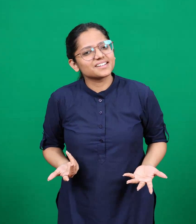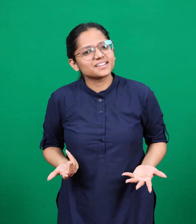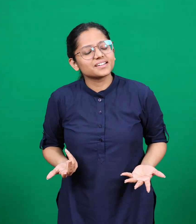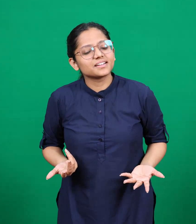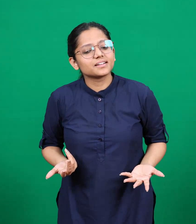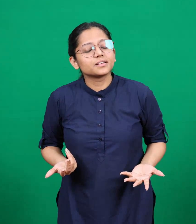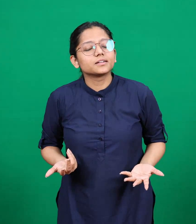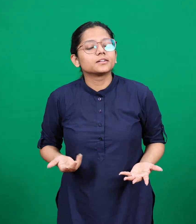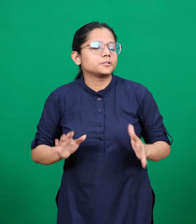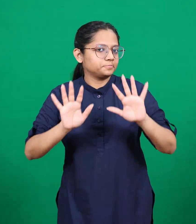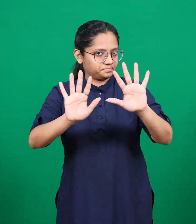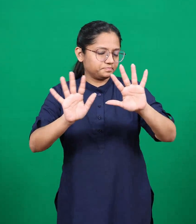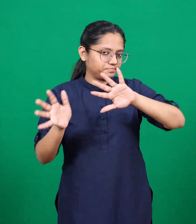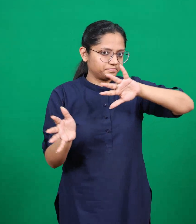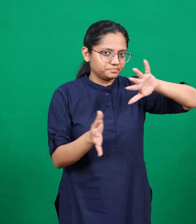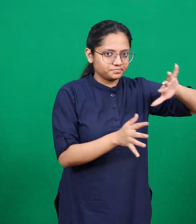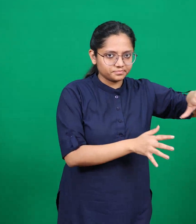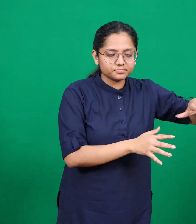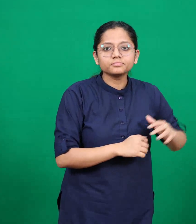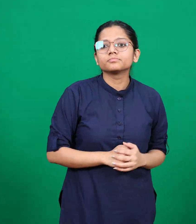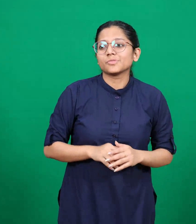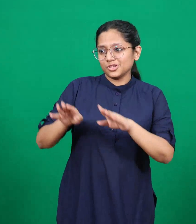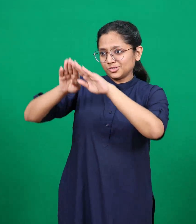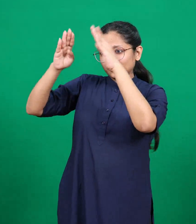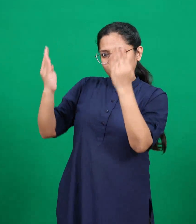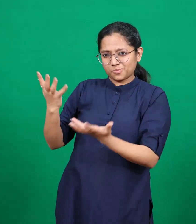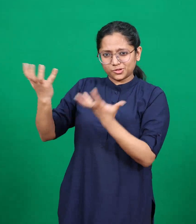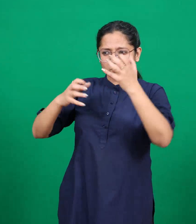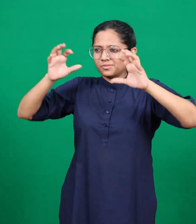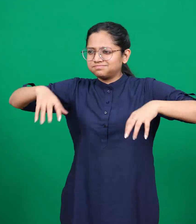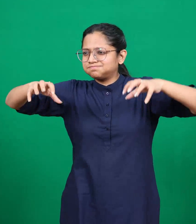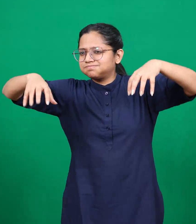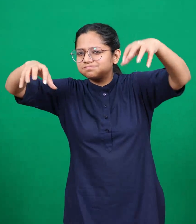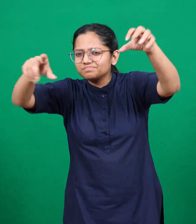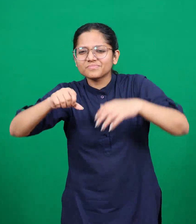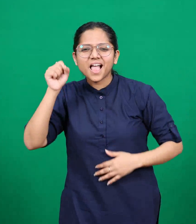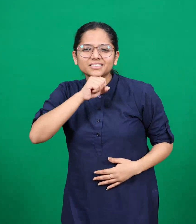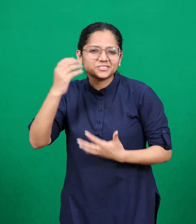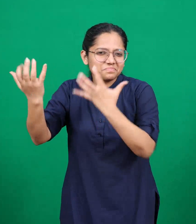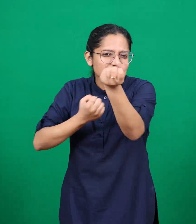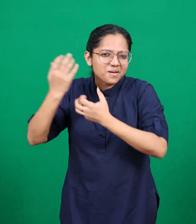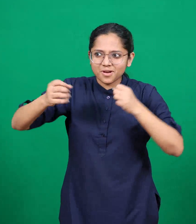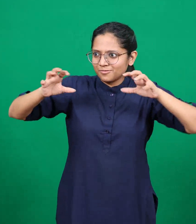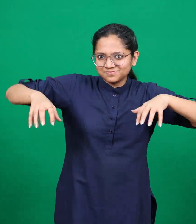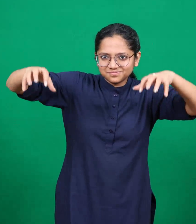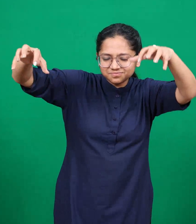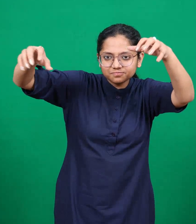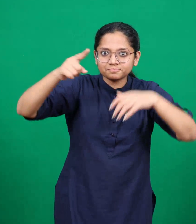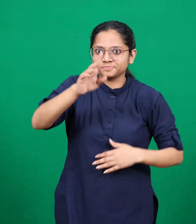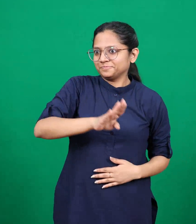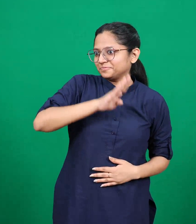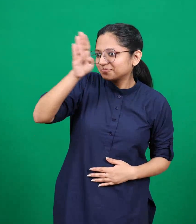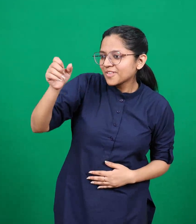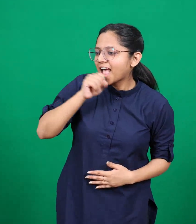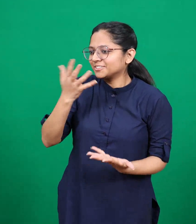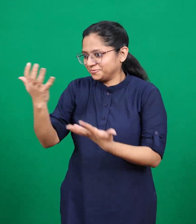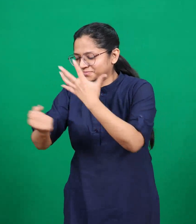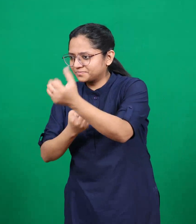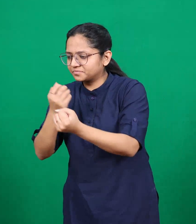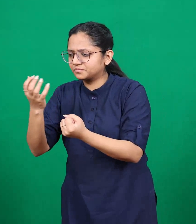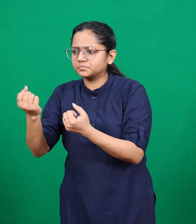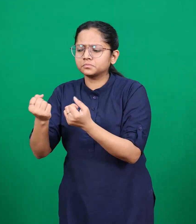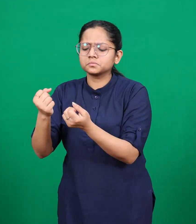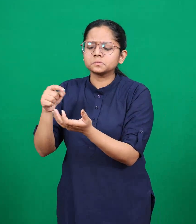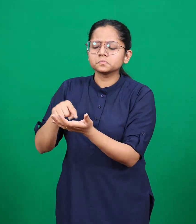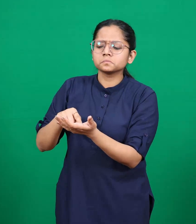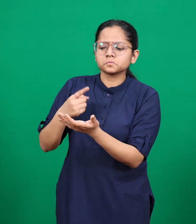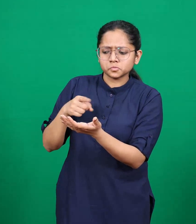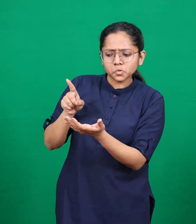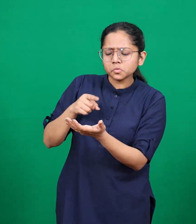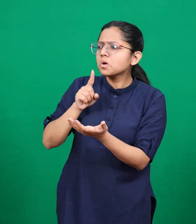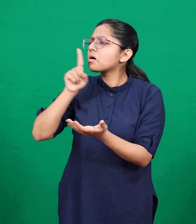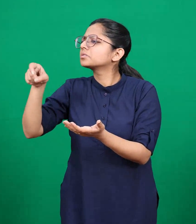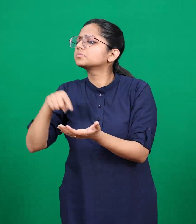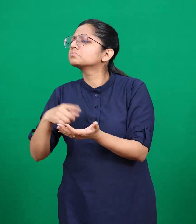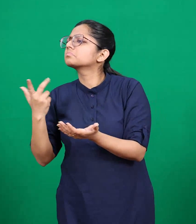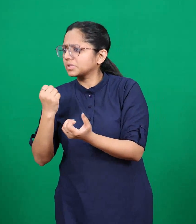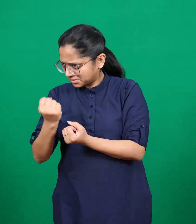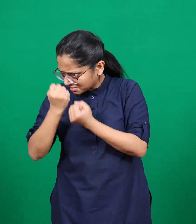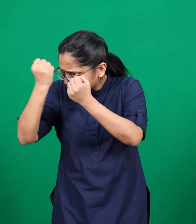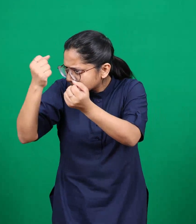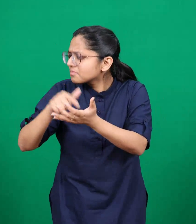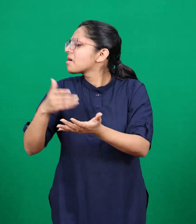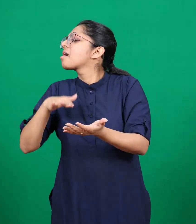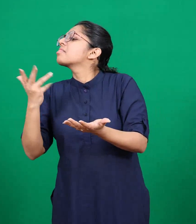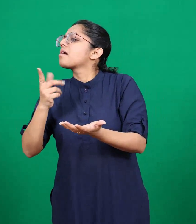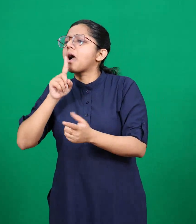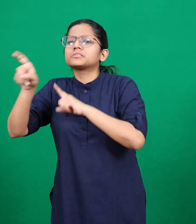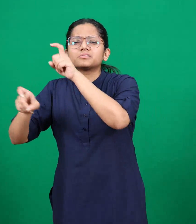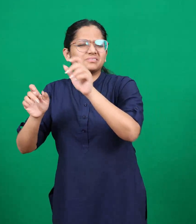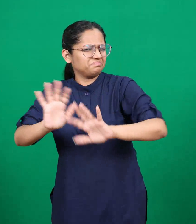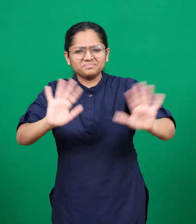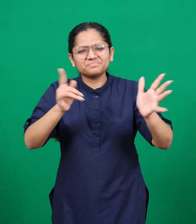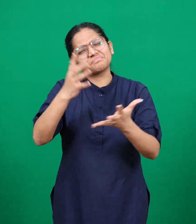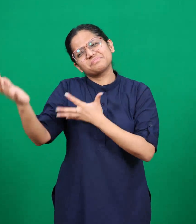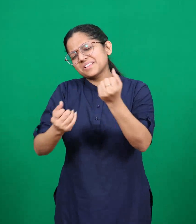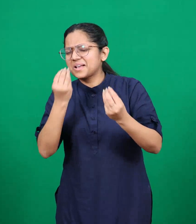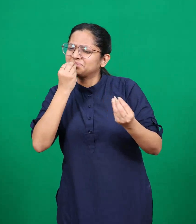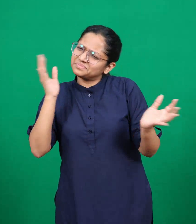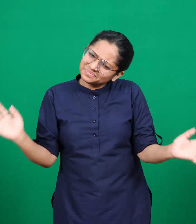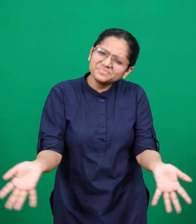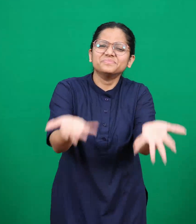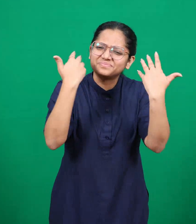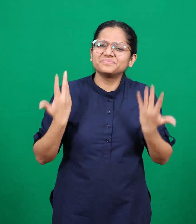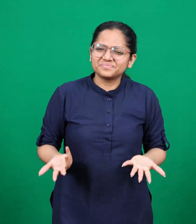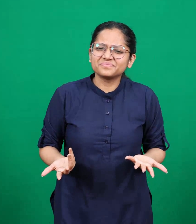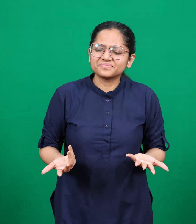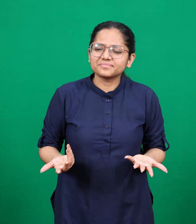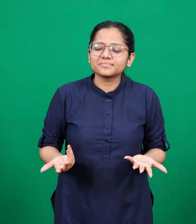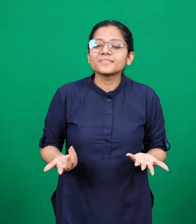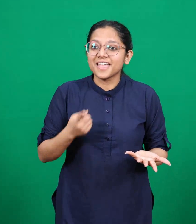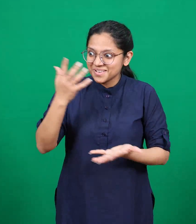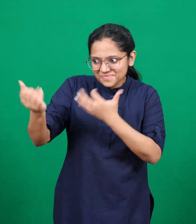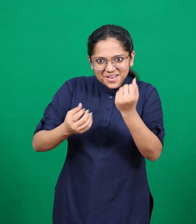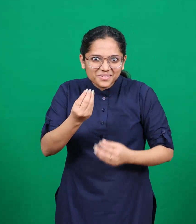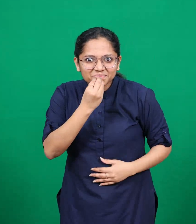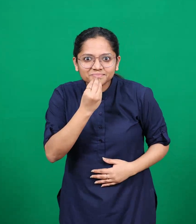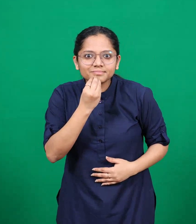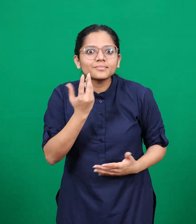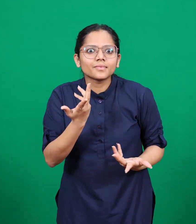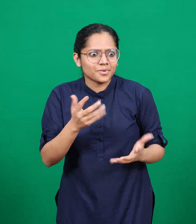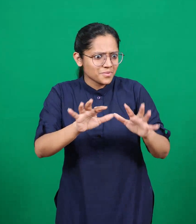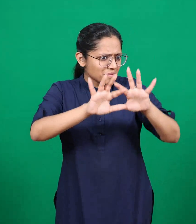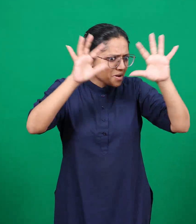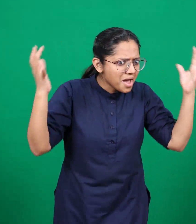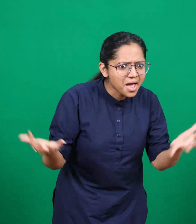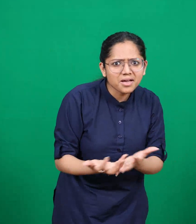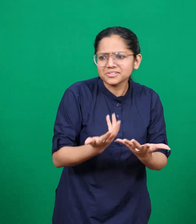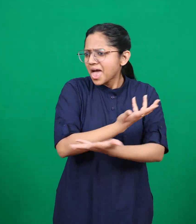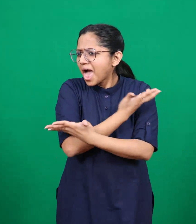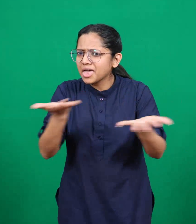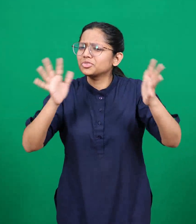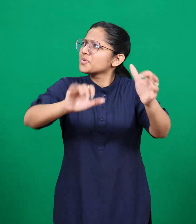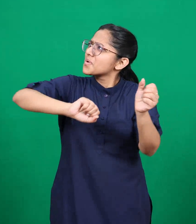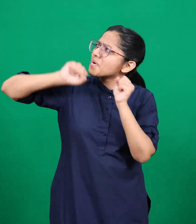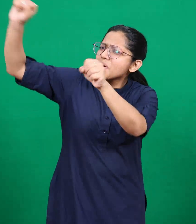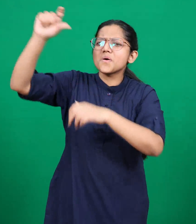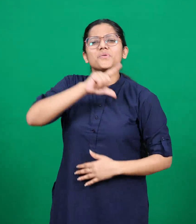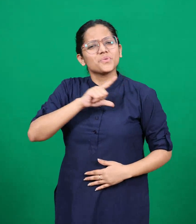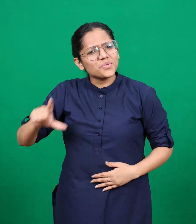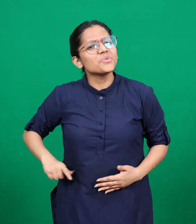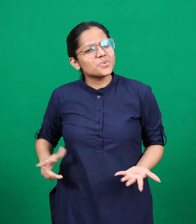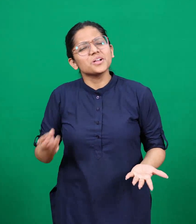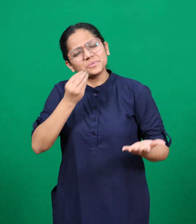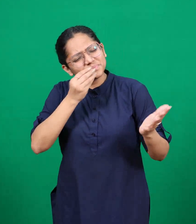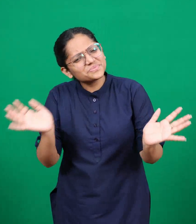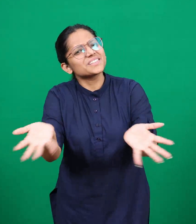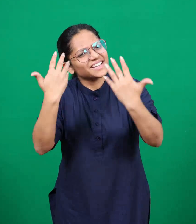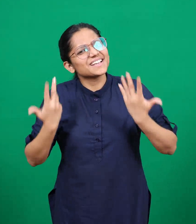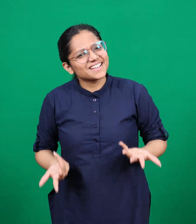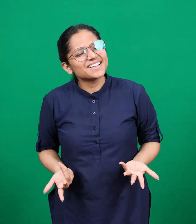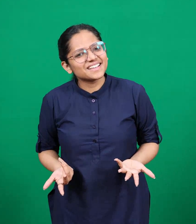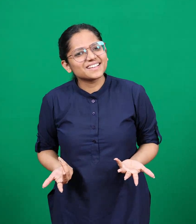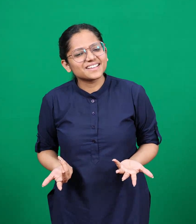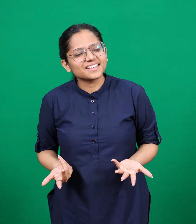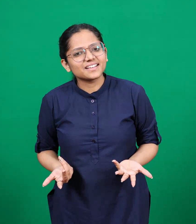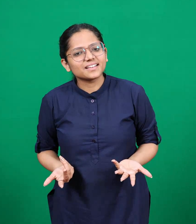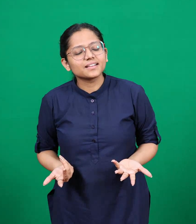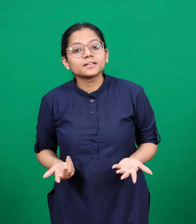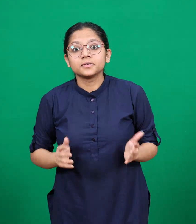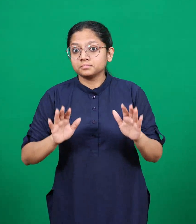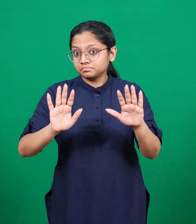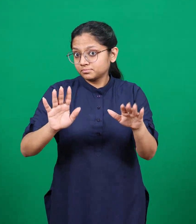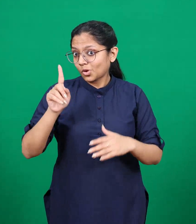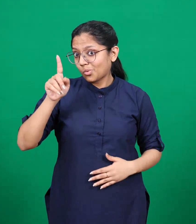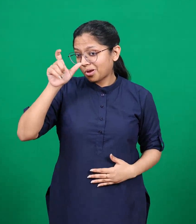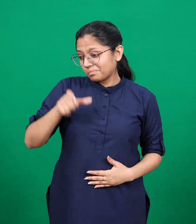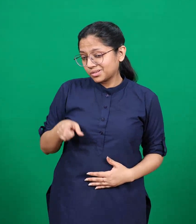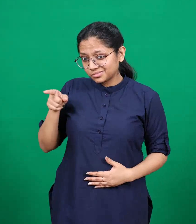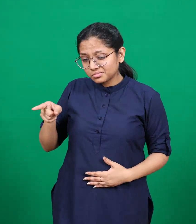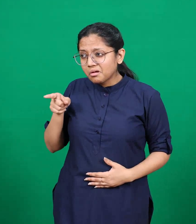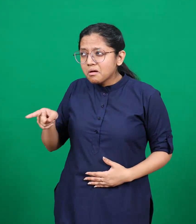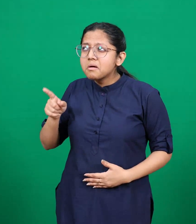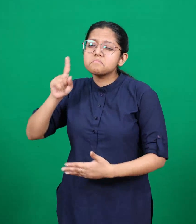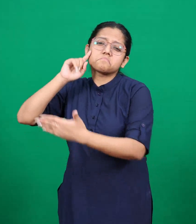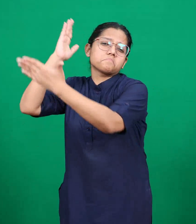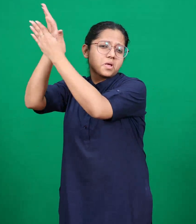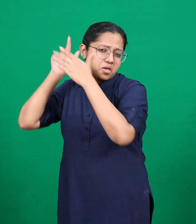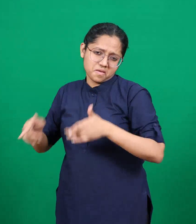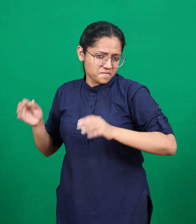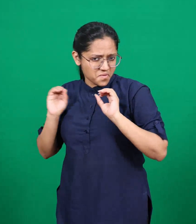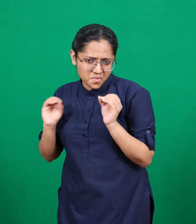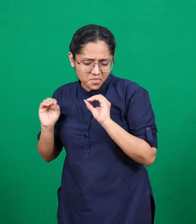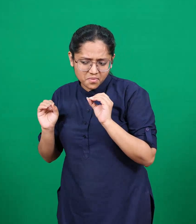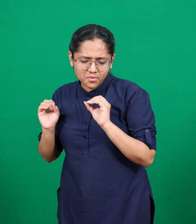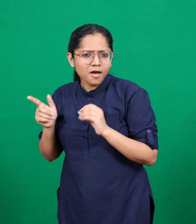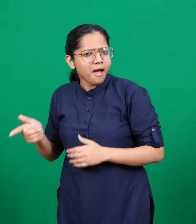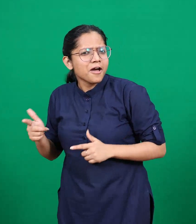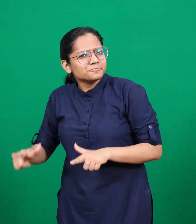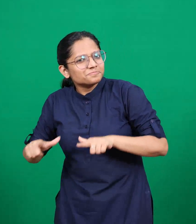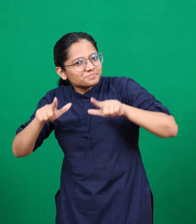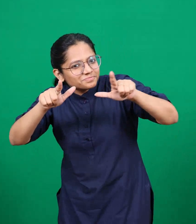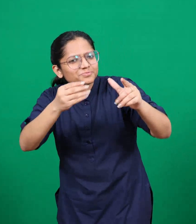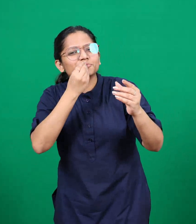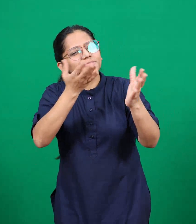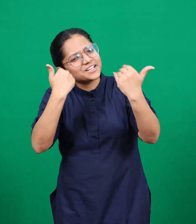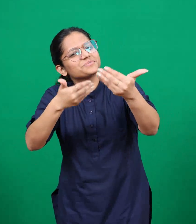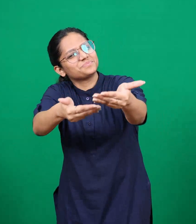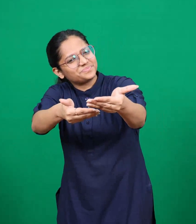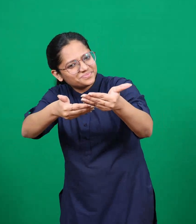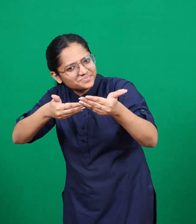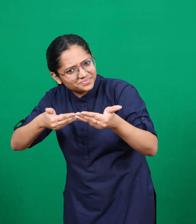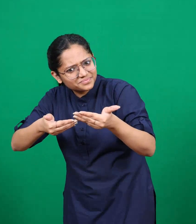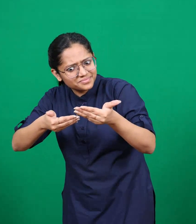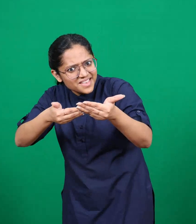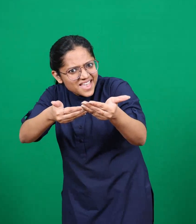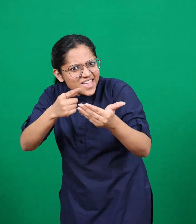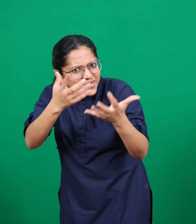Eat anything sold in the meat market without raising questions of conscience, for, "The earth is the Lord ' s, and the fullness thereof."